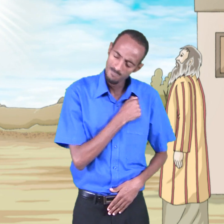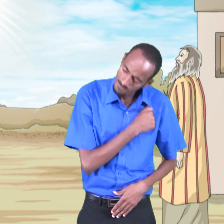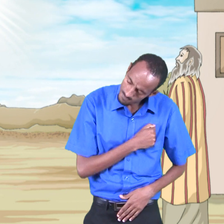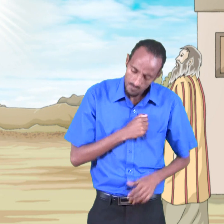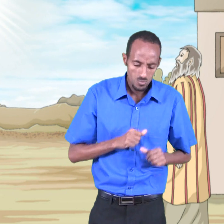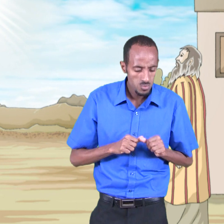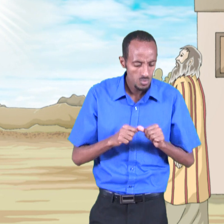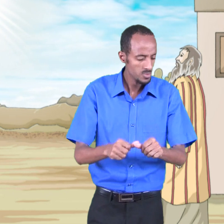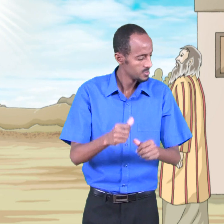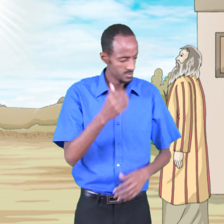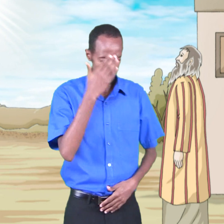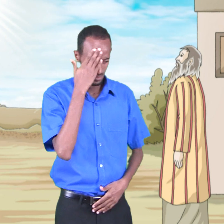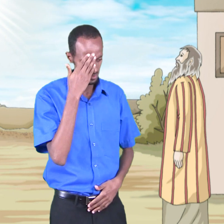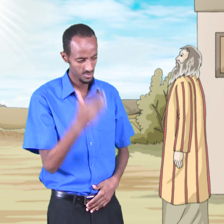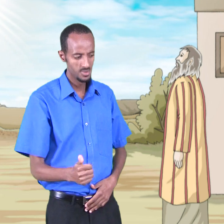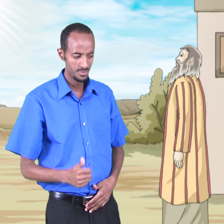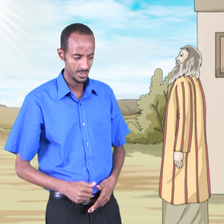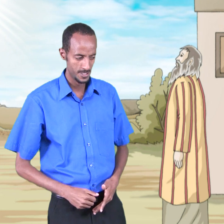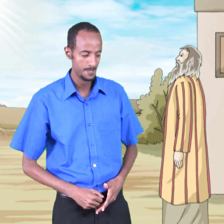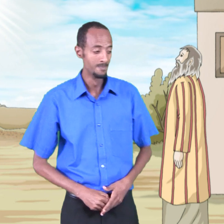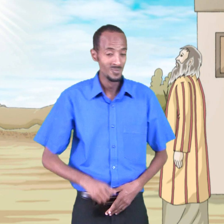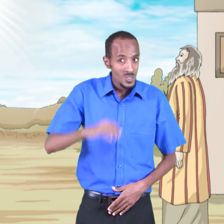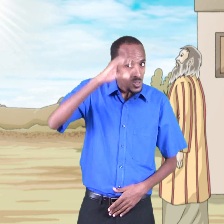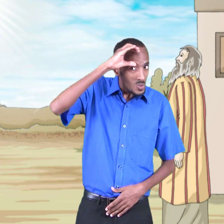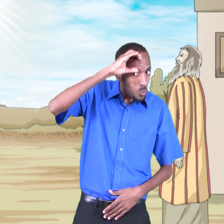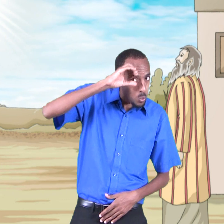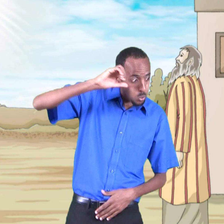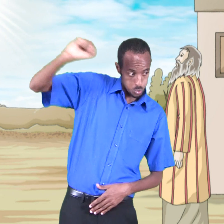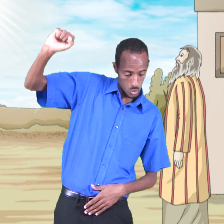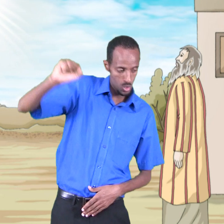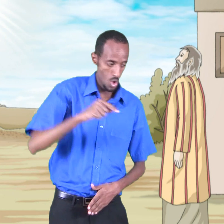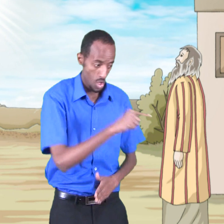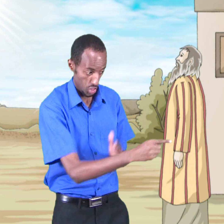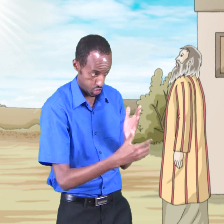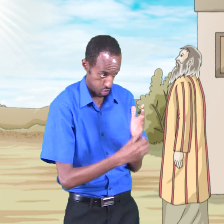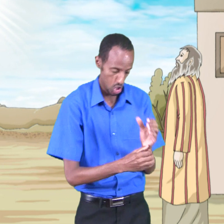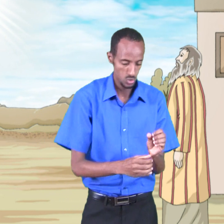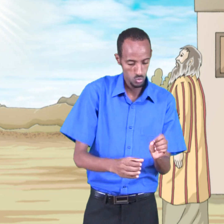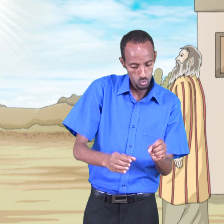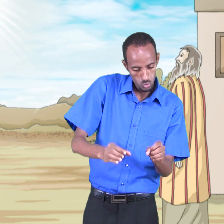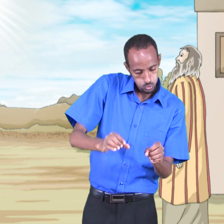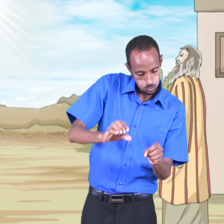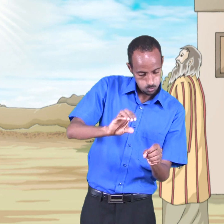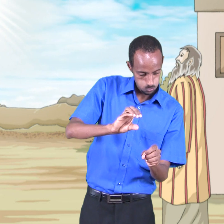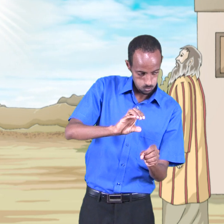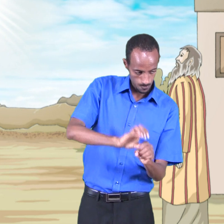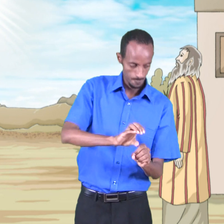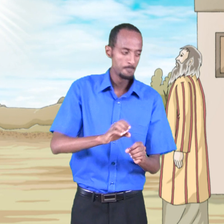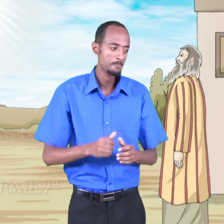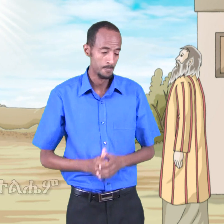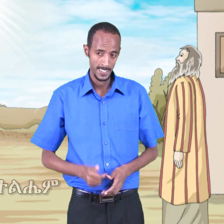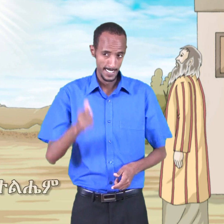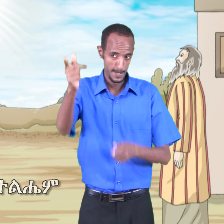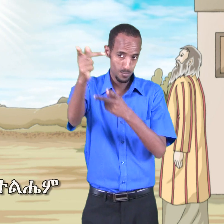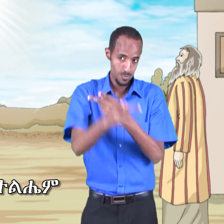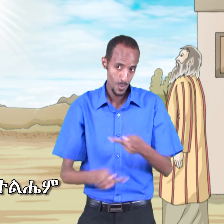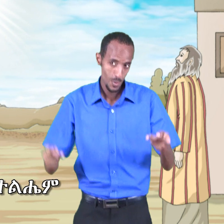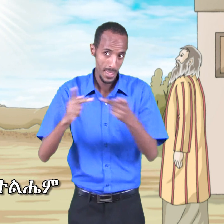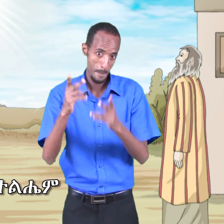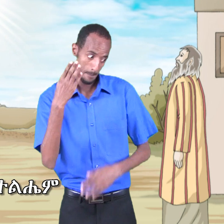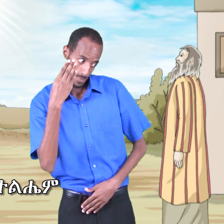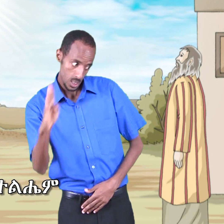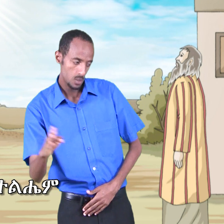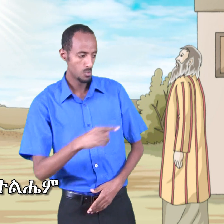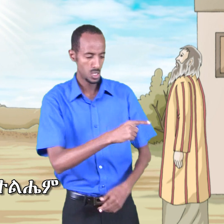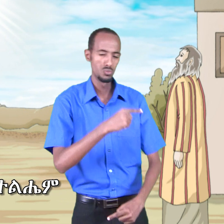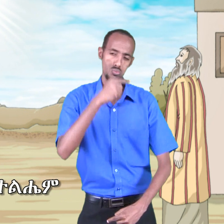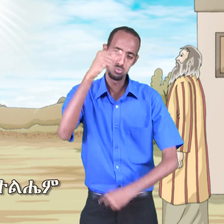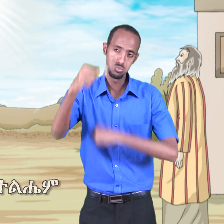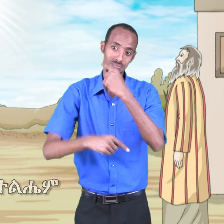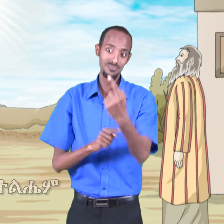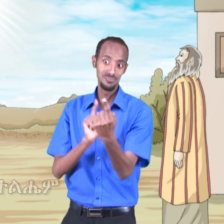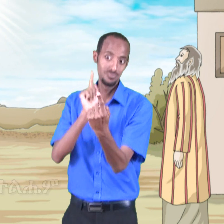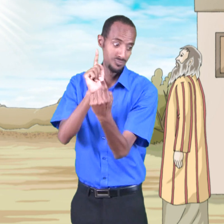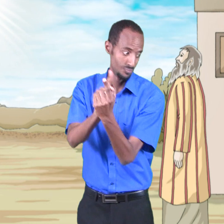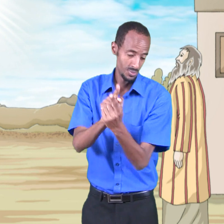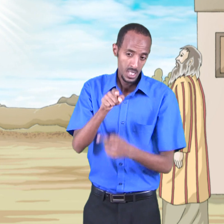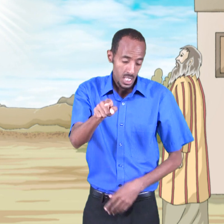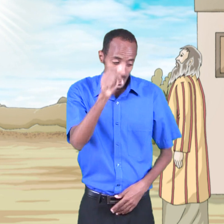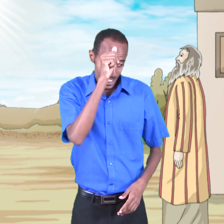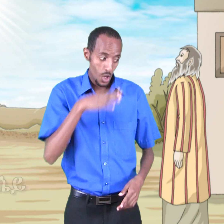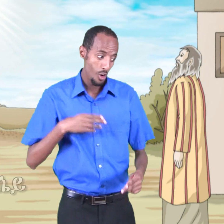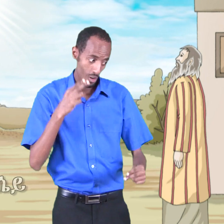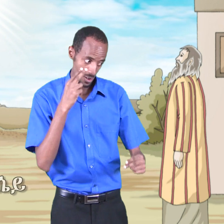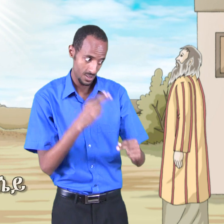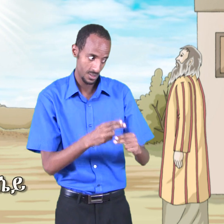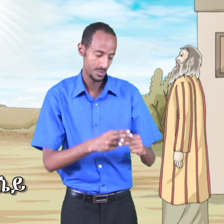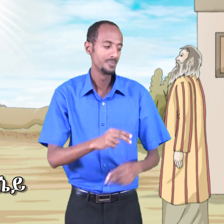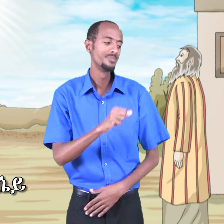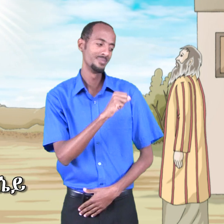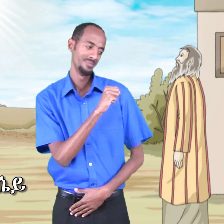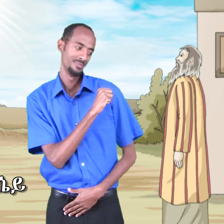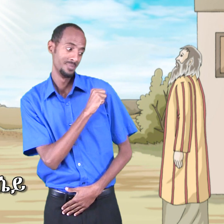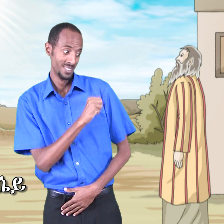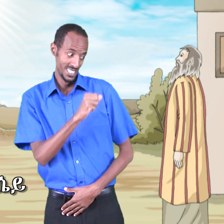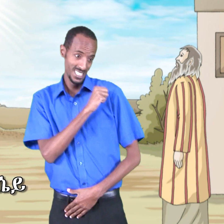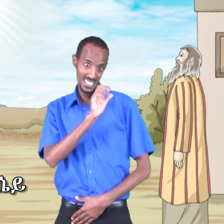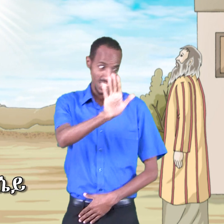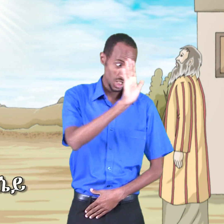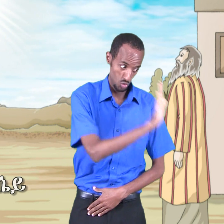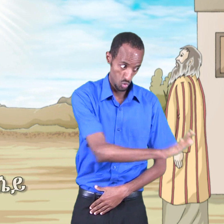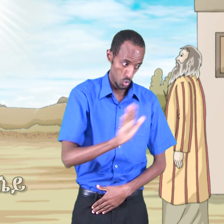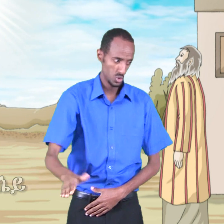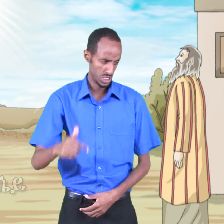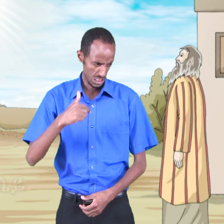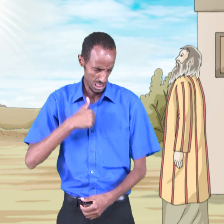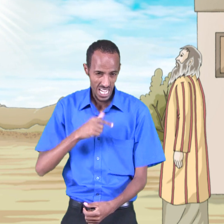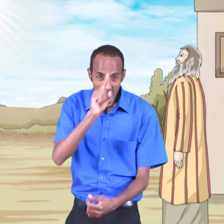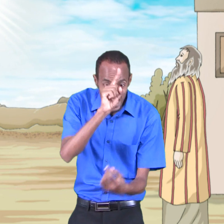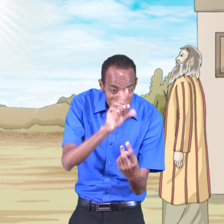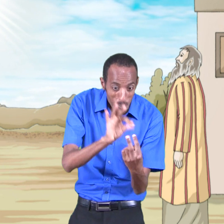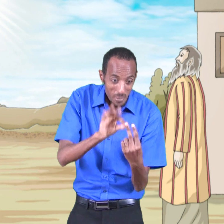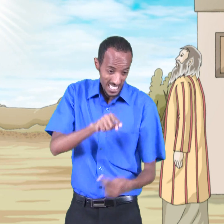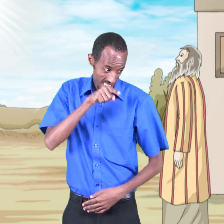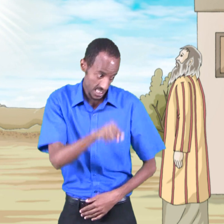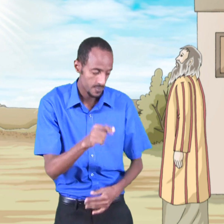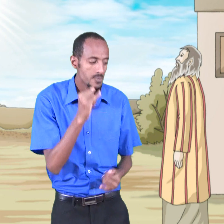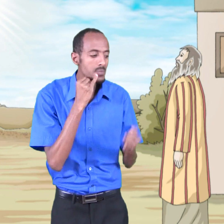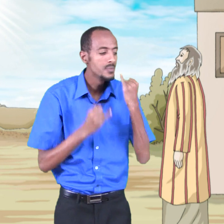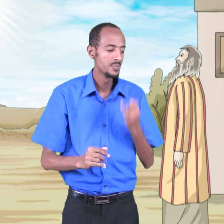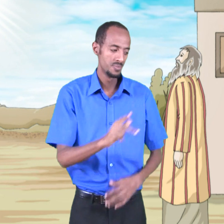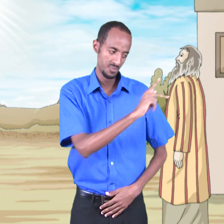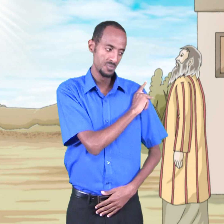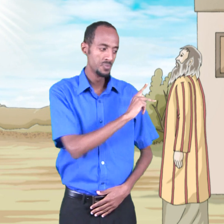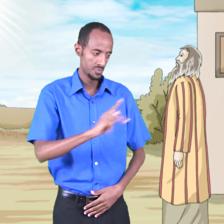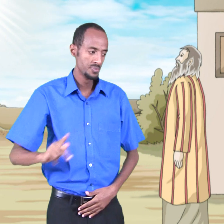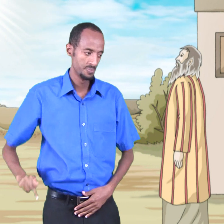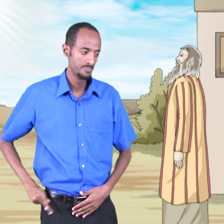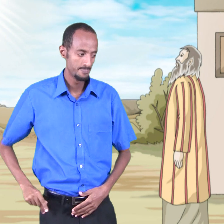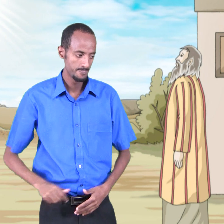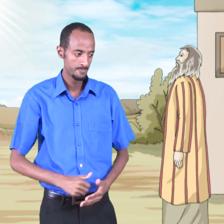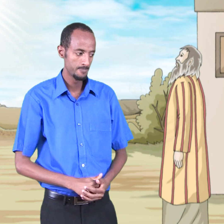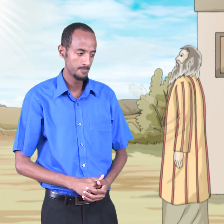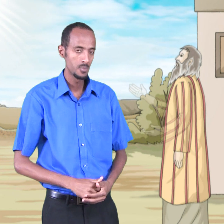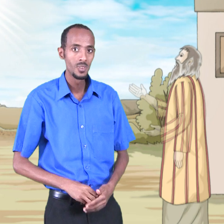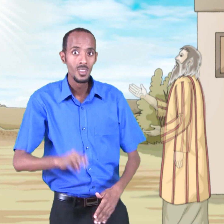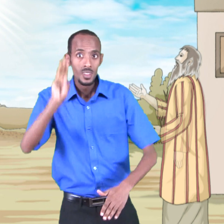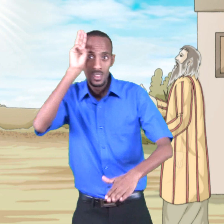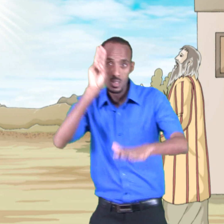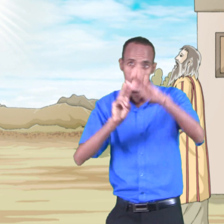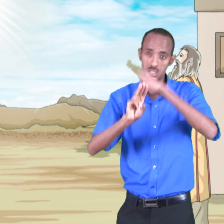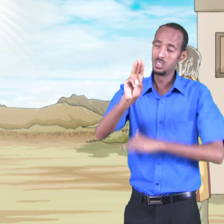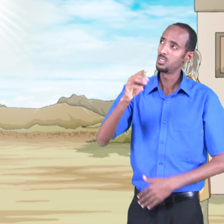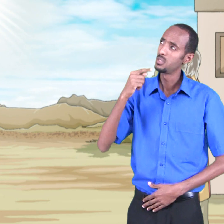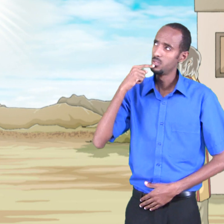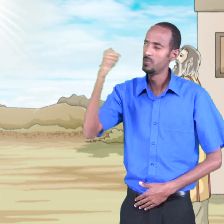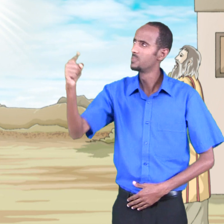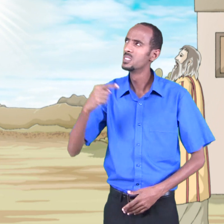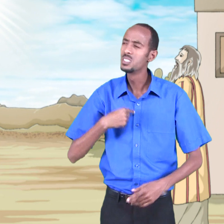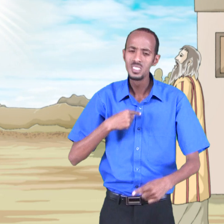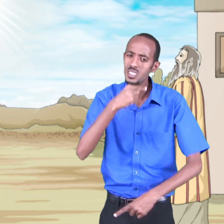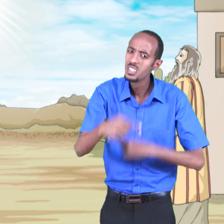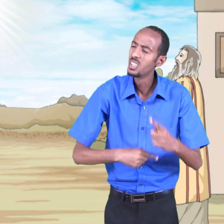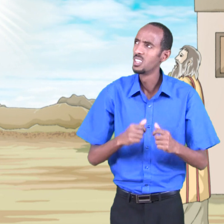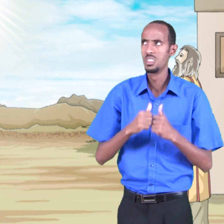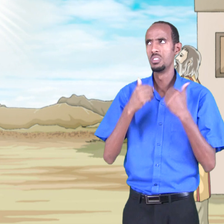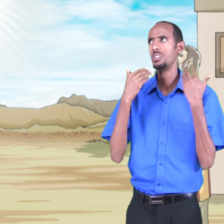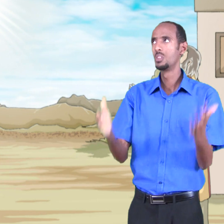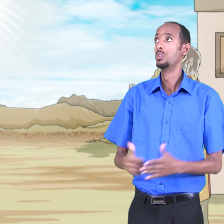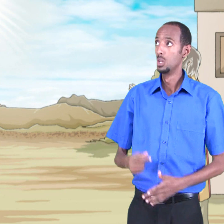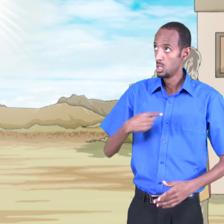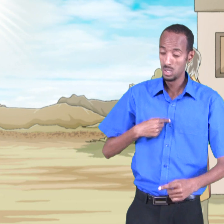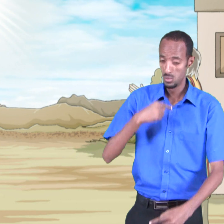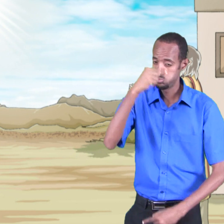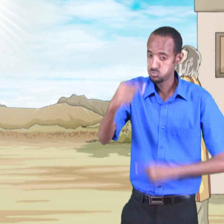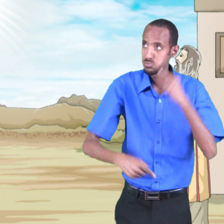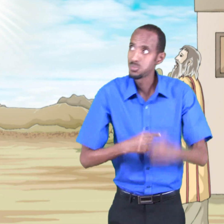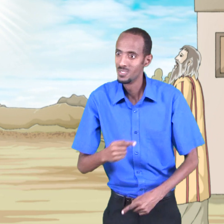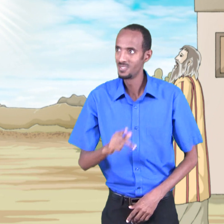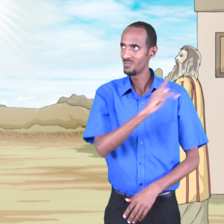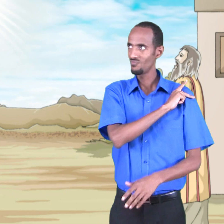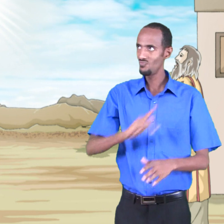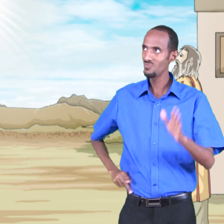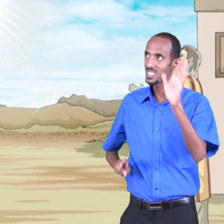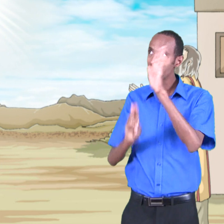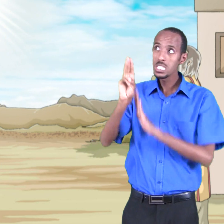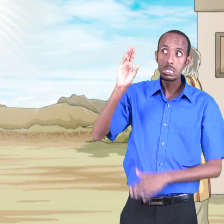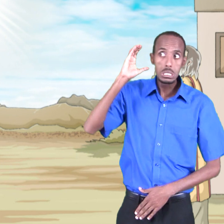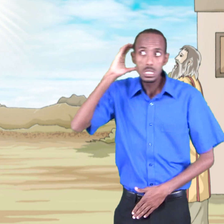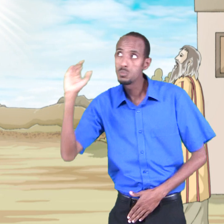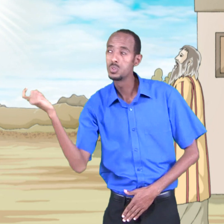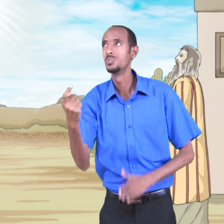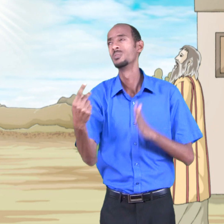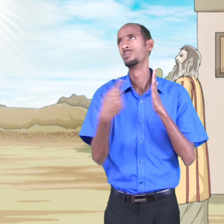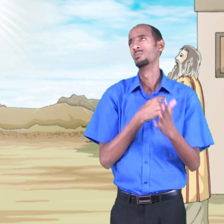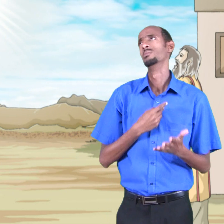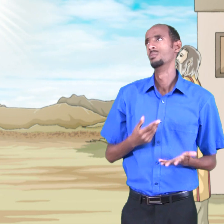Fill your horn with oil and go. I am sending you to Jesse of Bethlehem, for I have selected from his sons a king for Myself.”